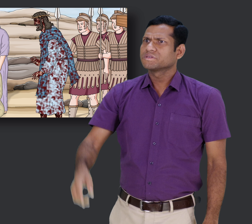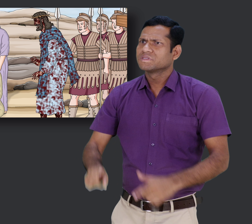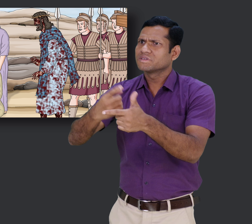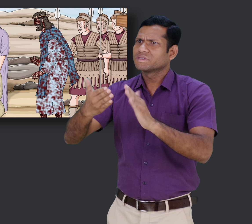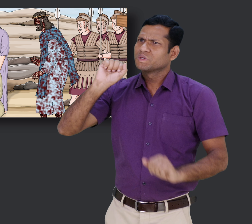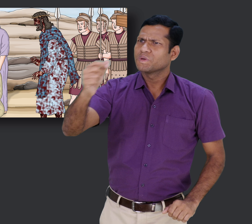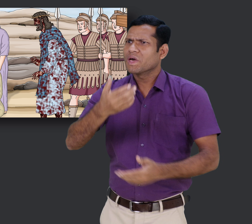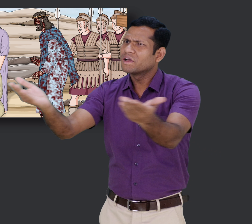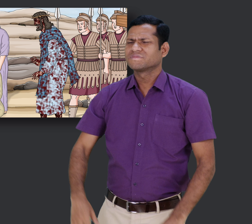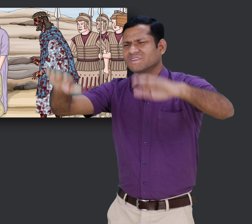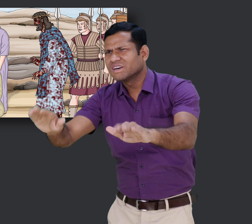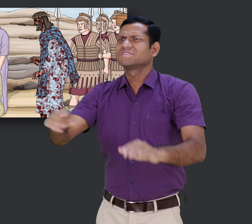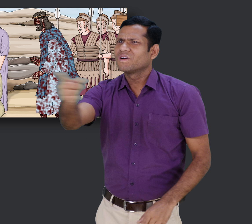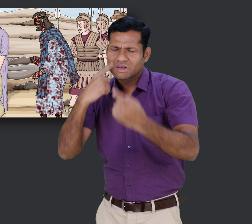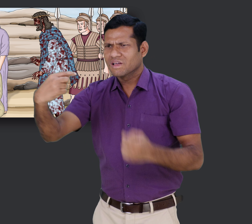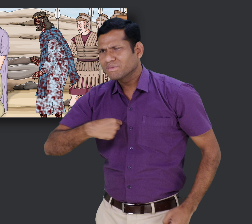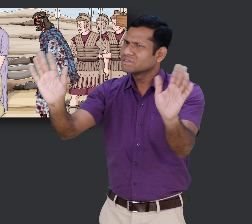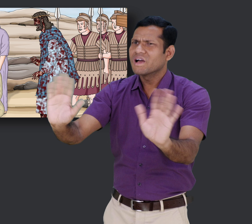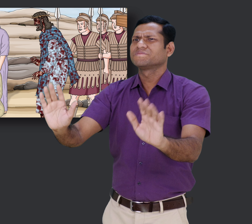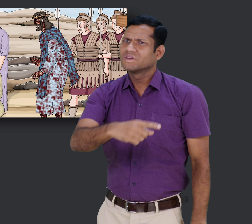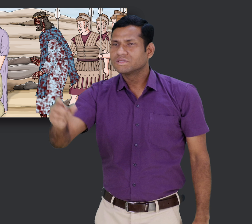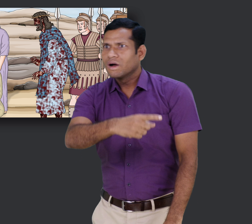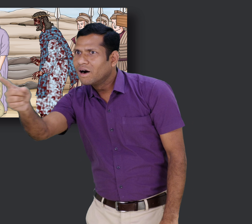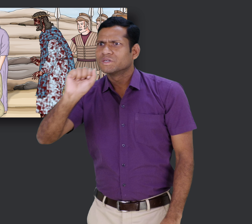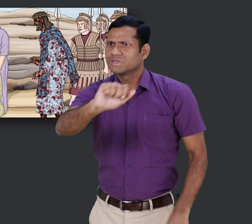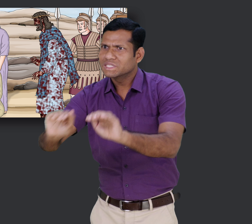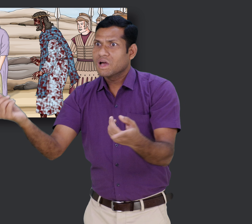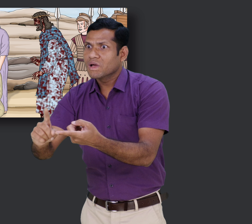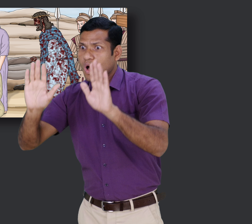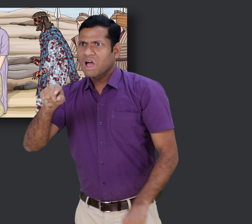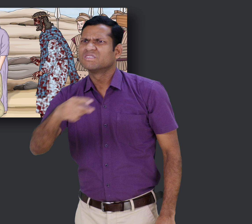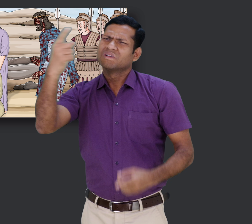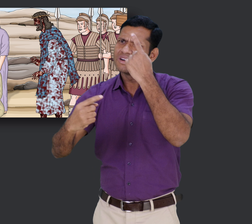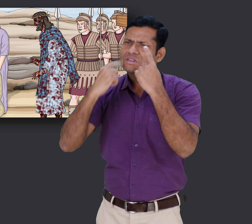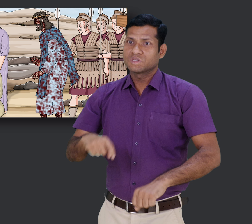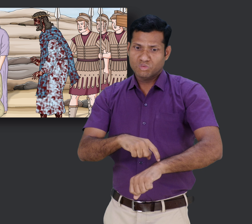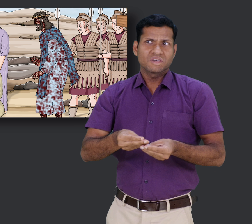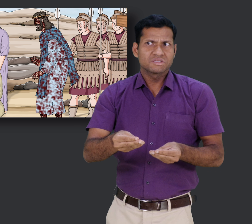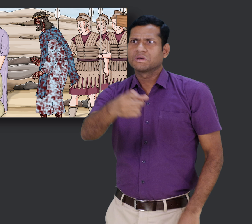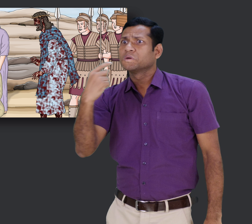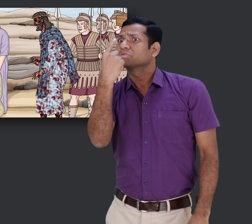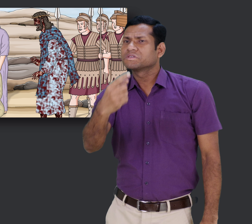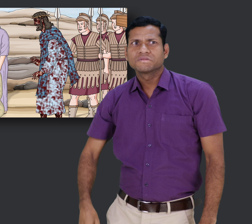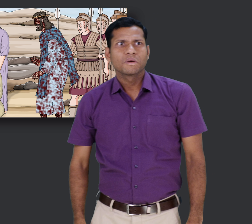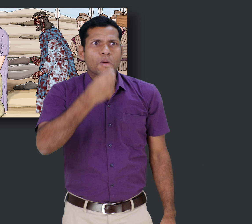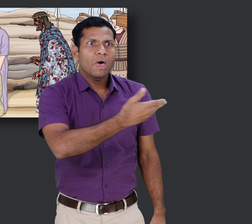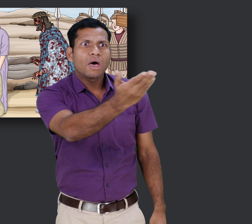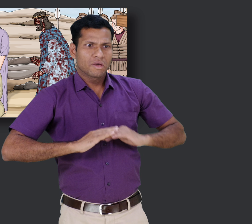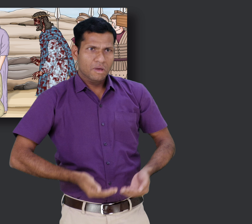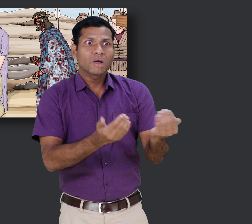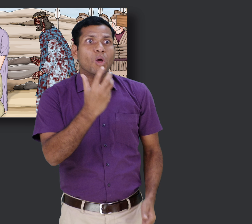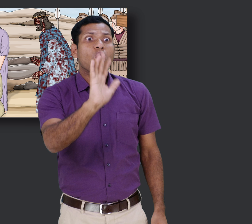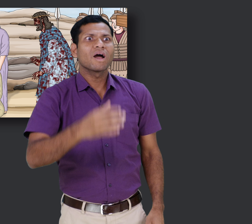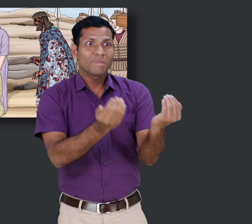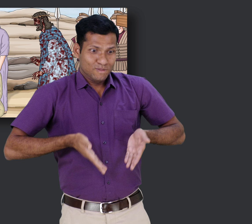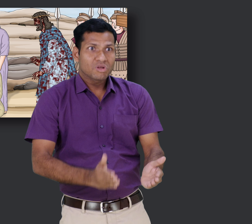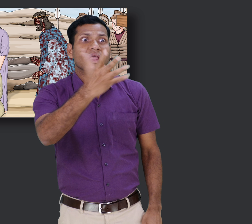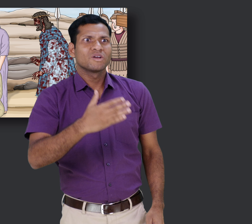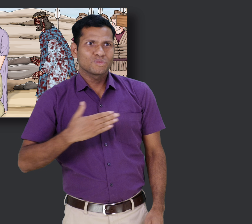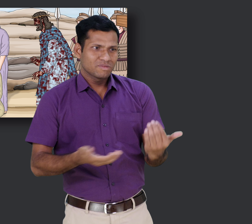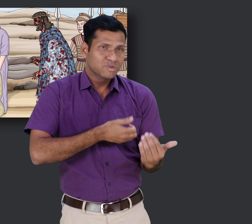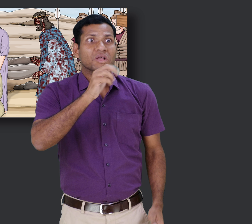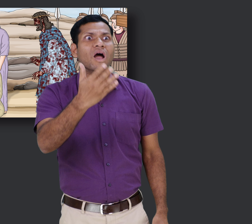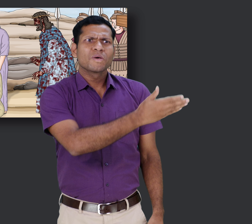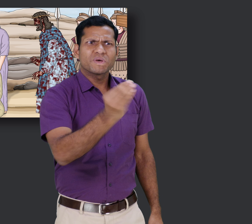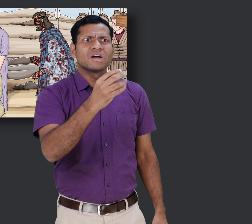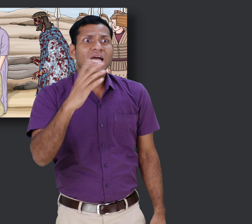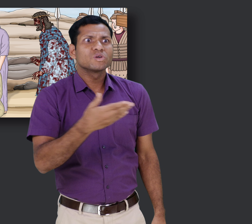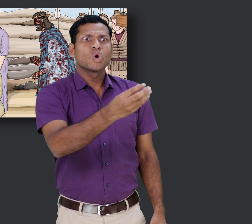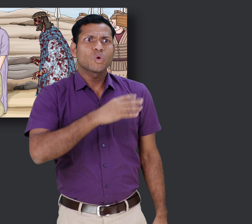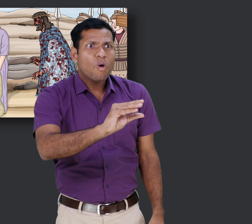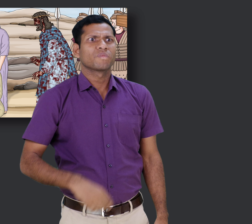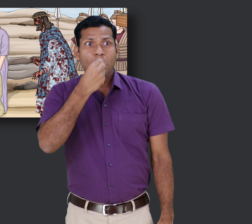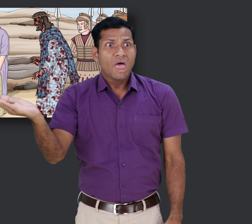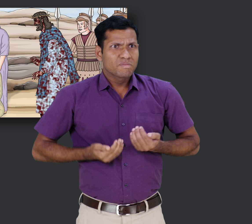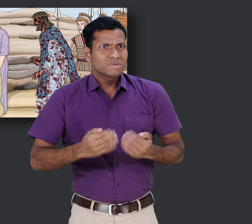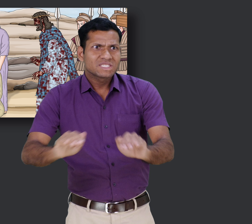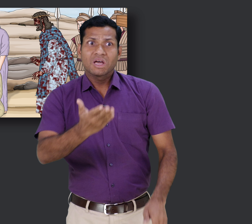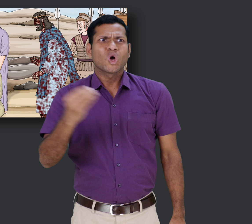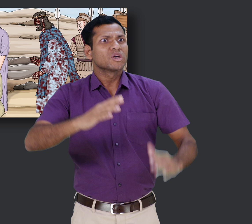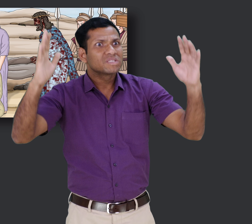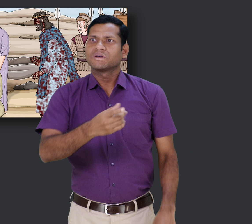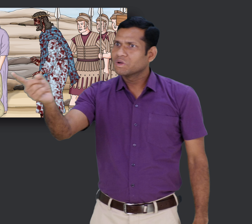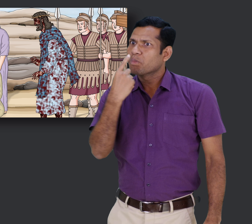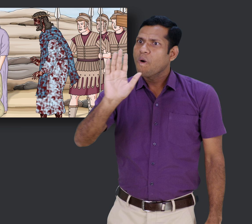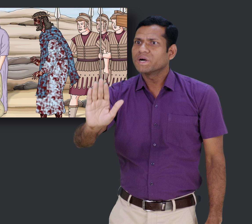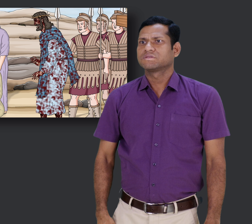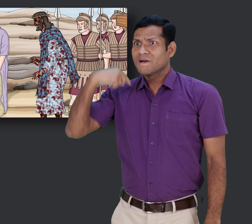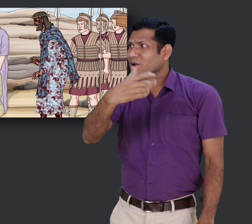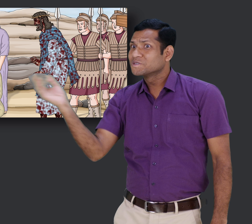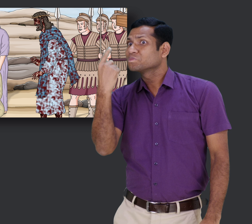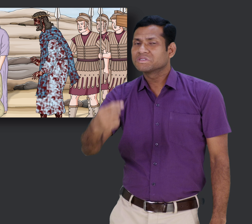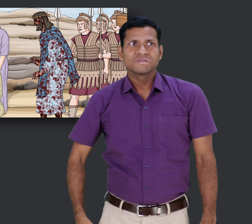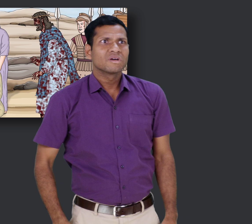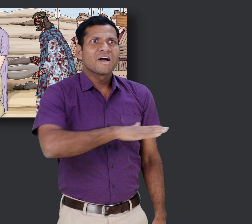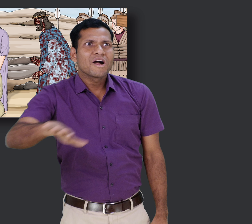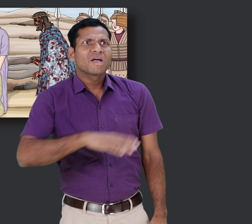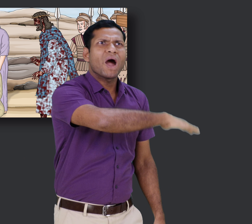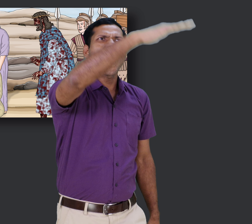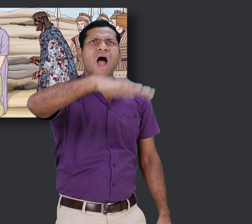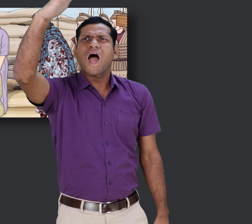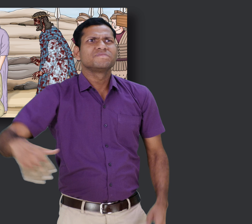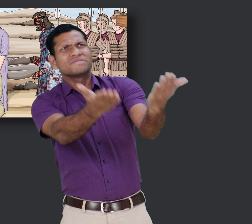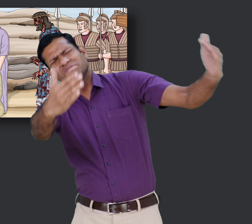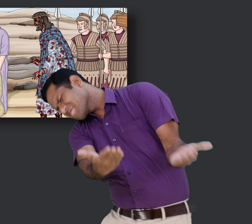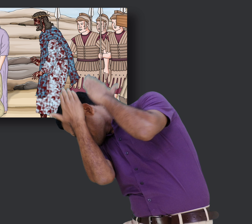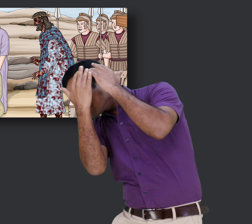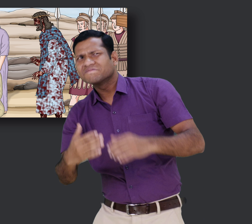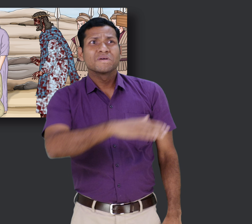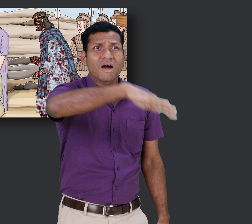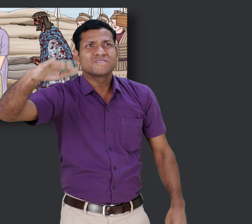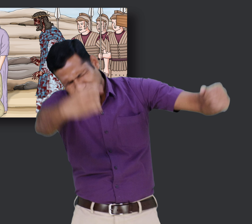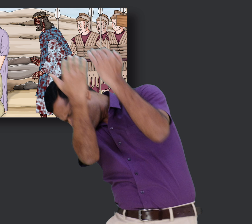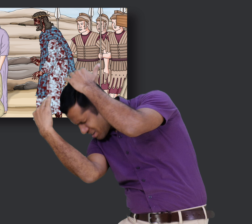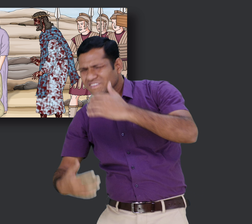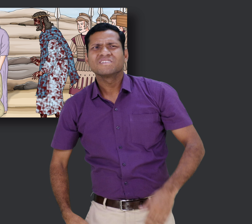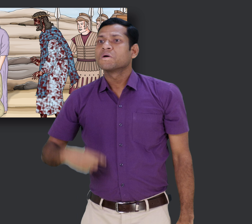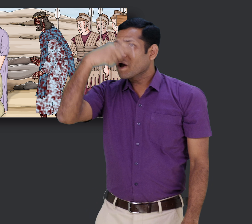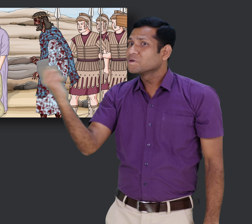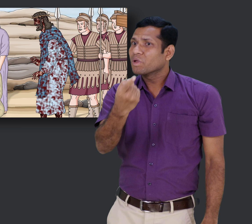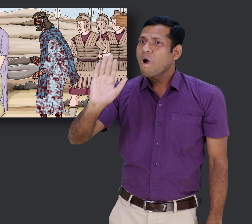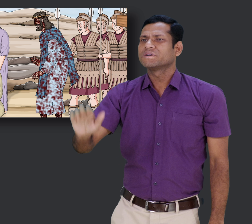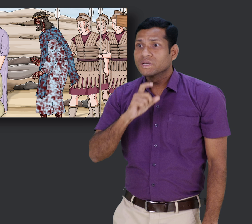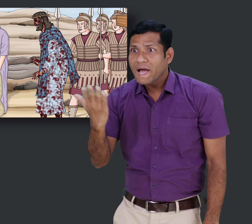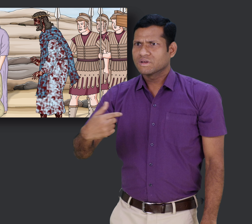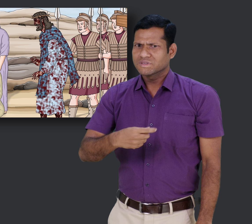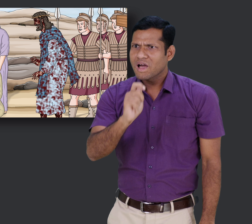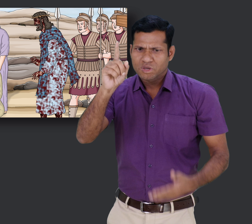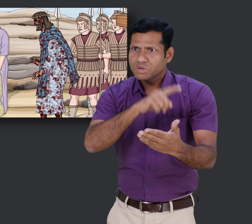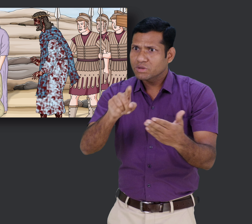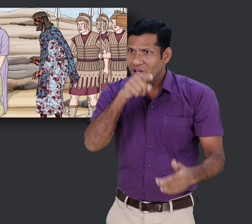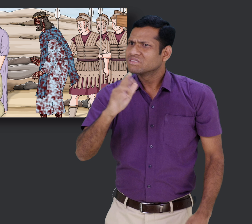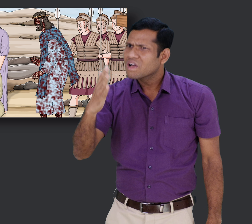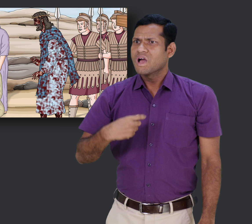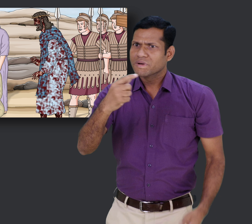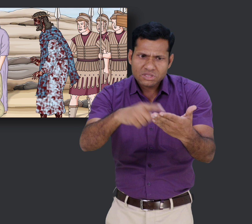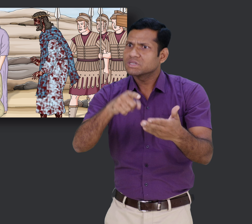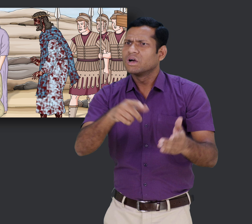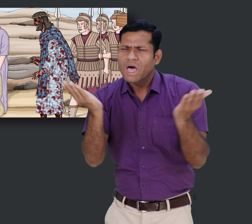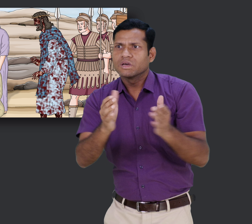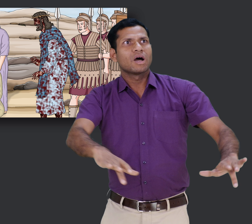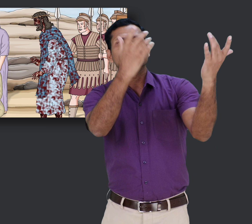Look, the days are coming when people will say, ‘Blessed are the barren women, the wombs that never bore, and breasts that never nursed!’ At that time ‘they will say to the mountains, “Fall on us!”